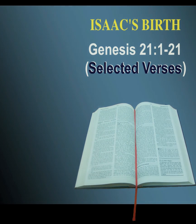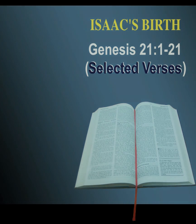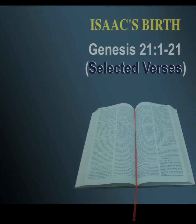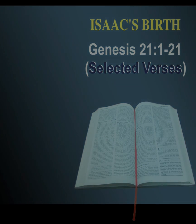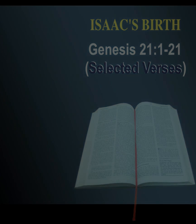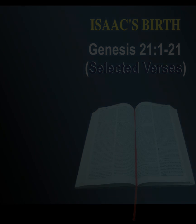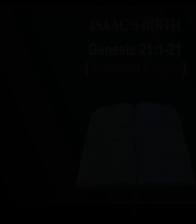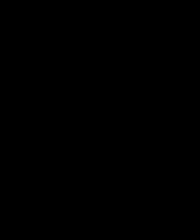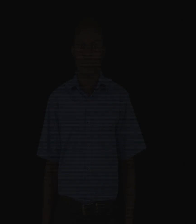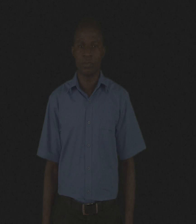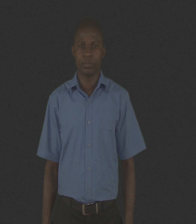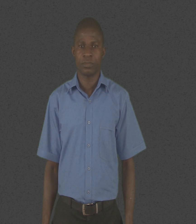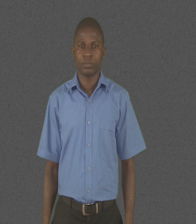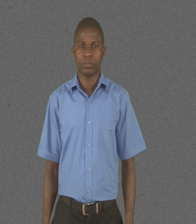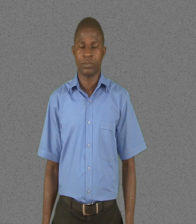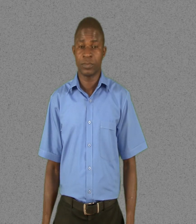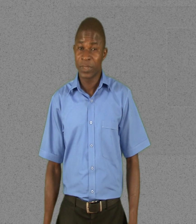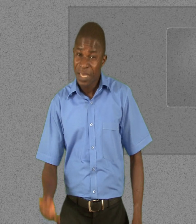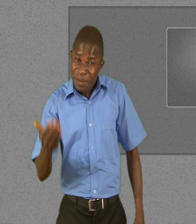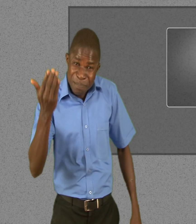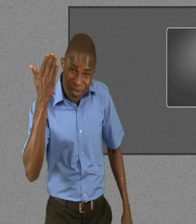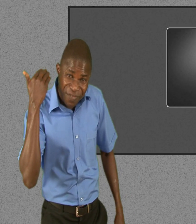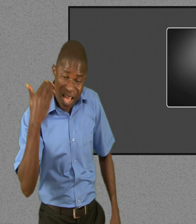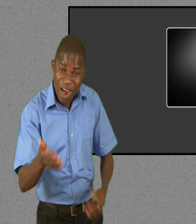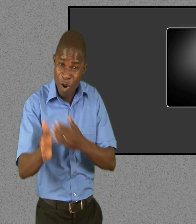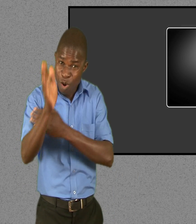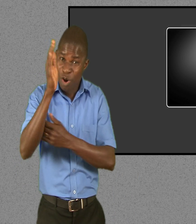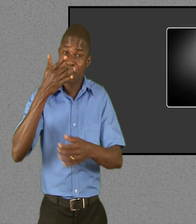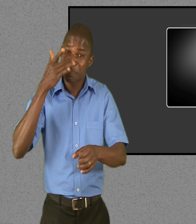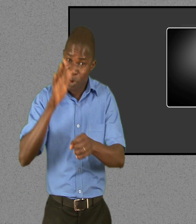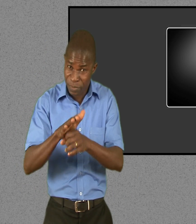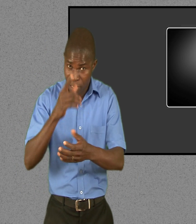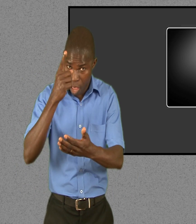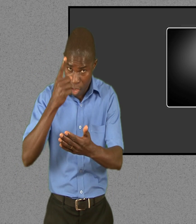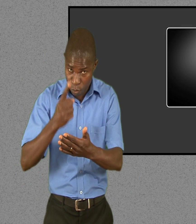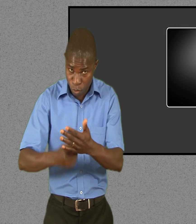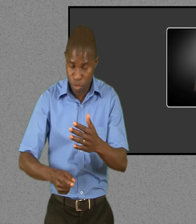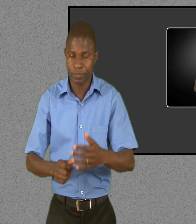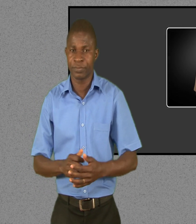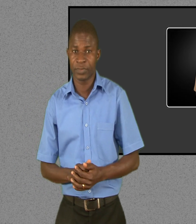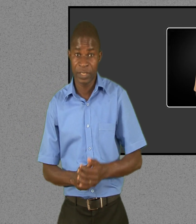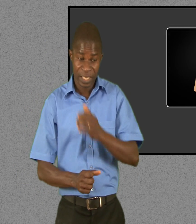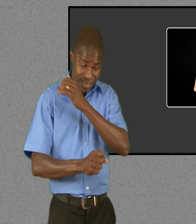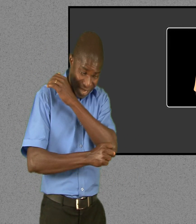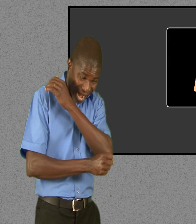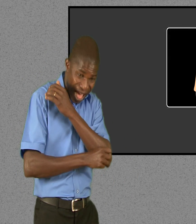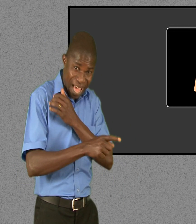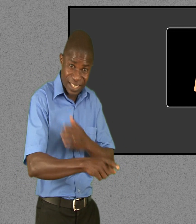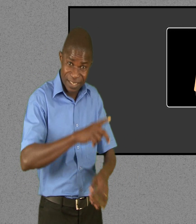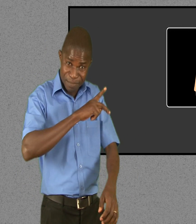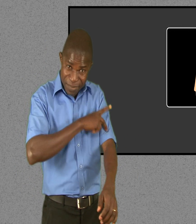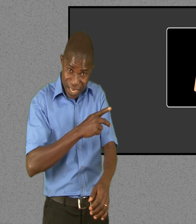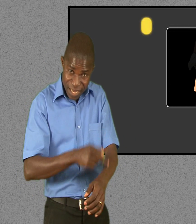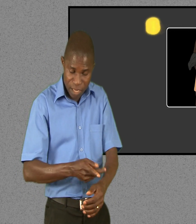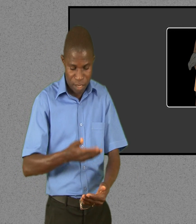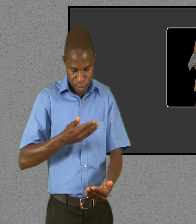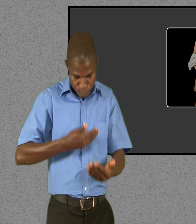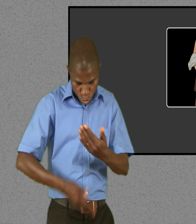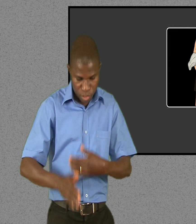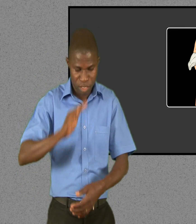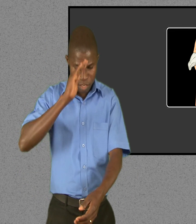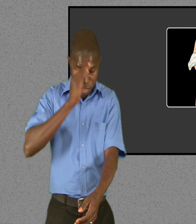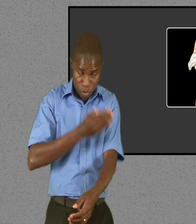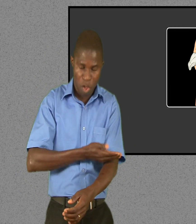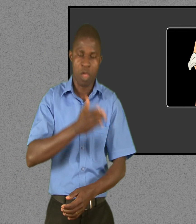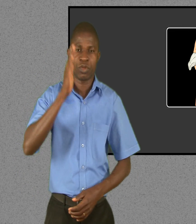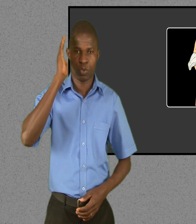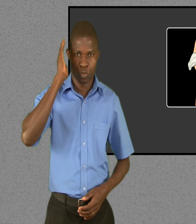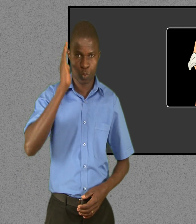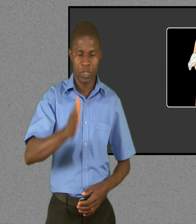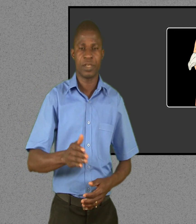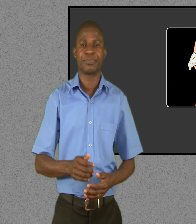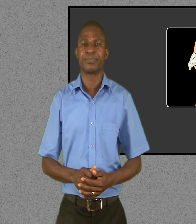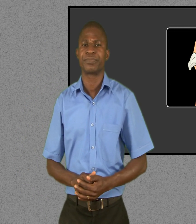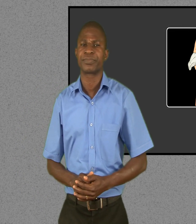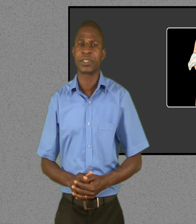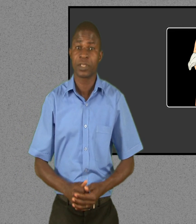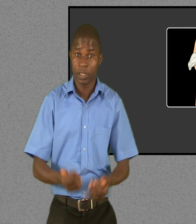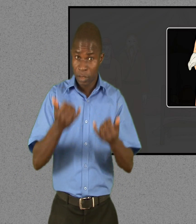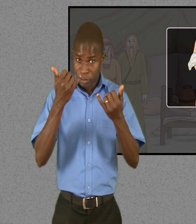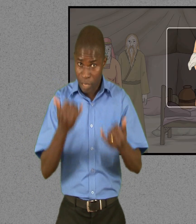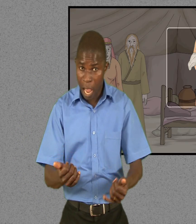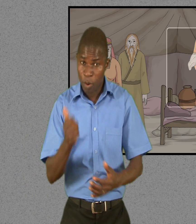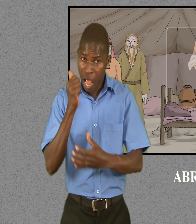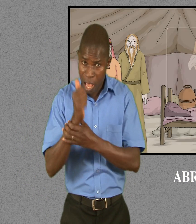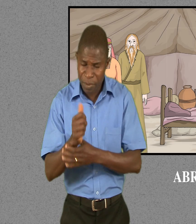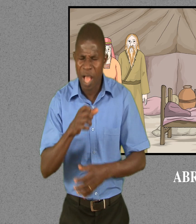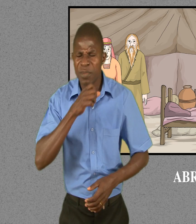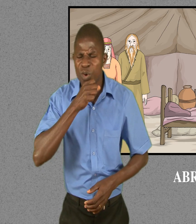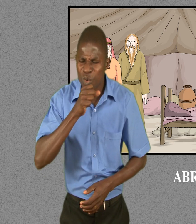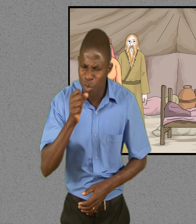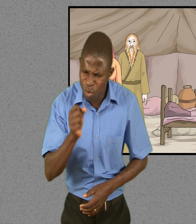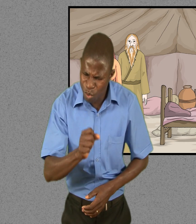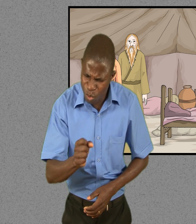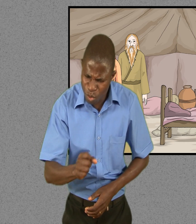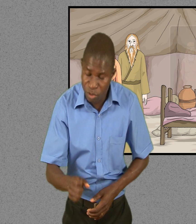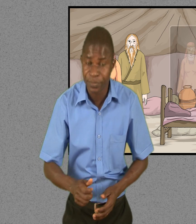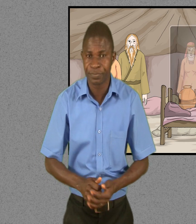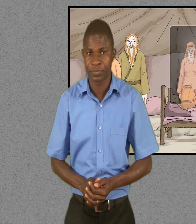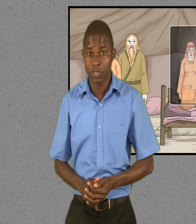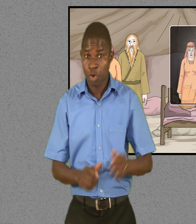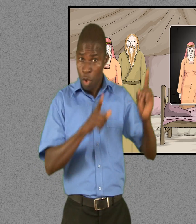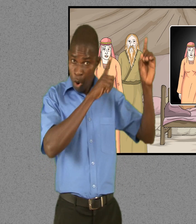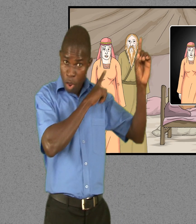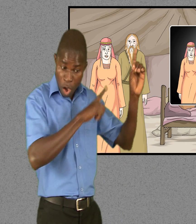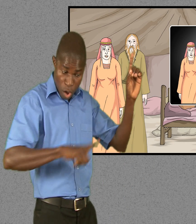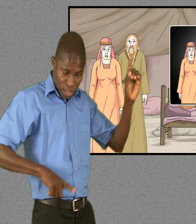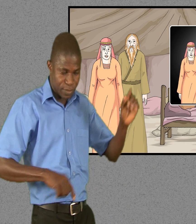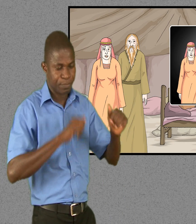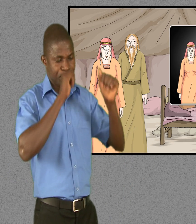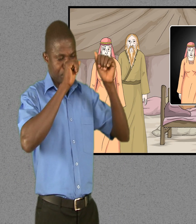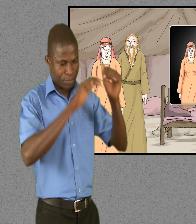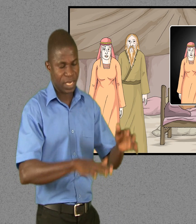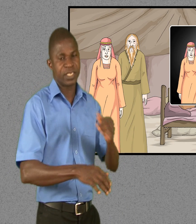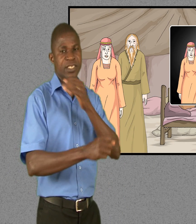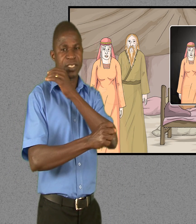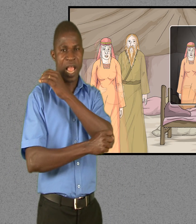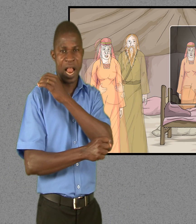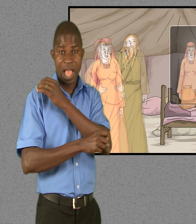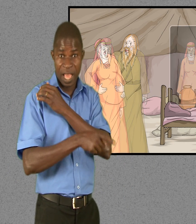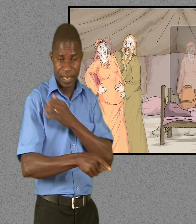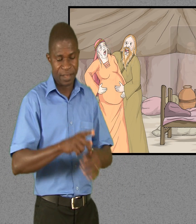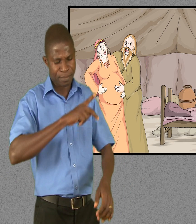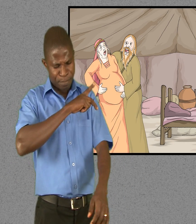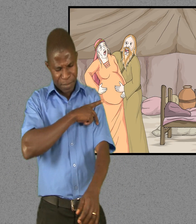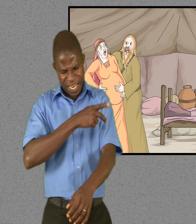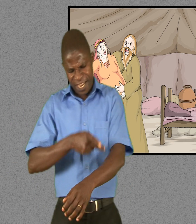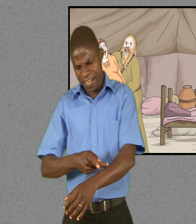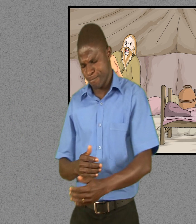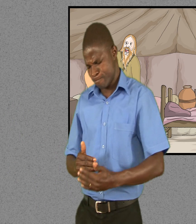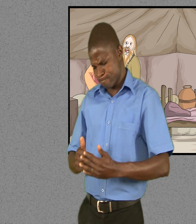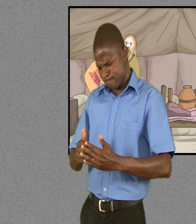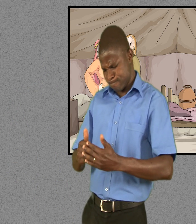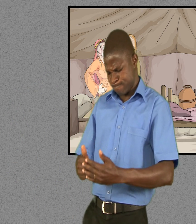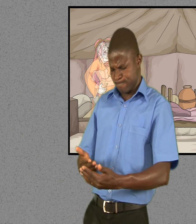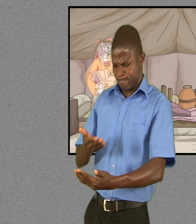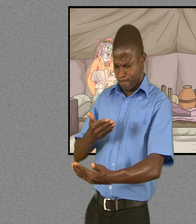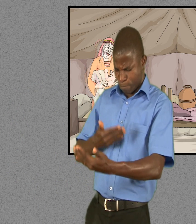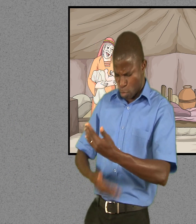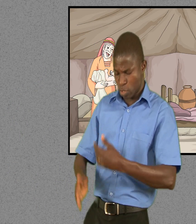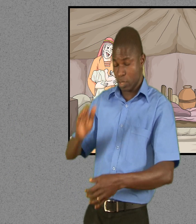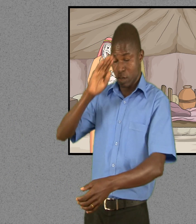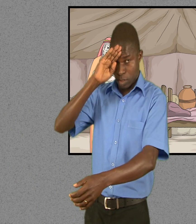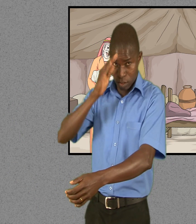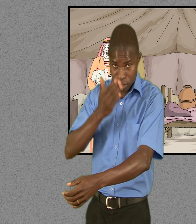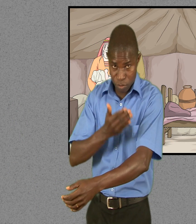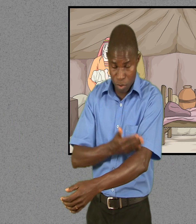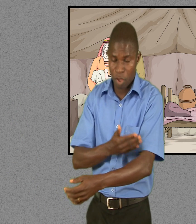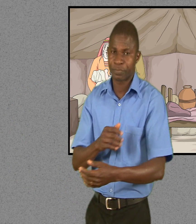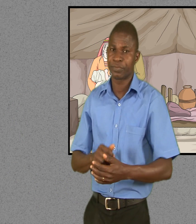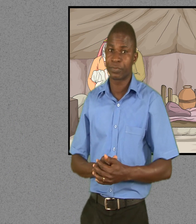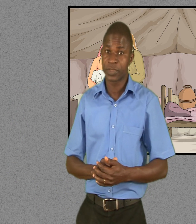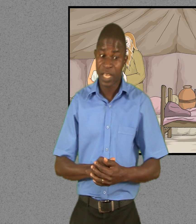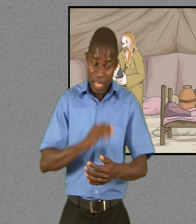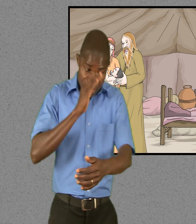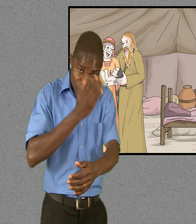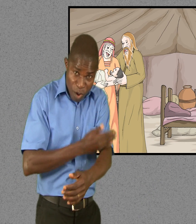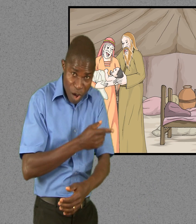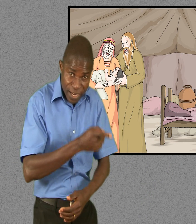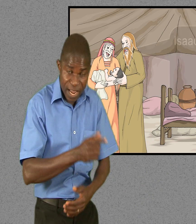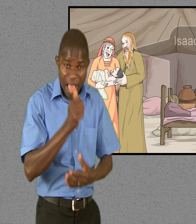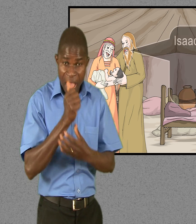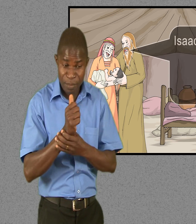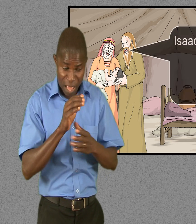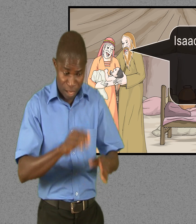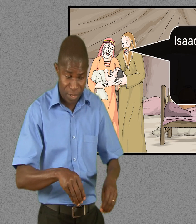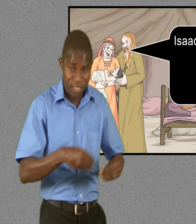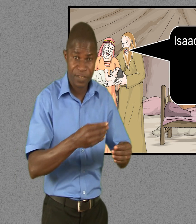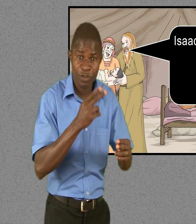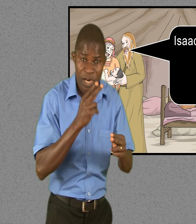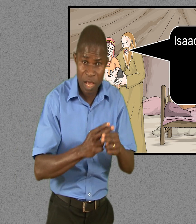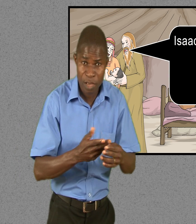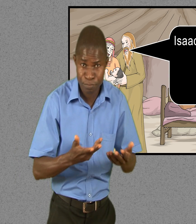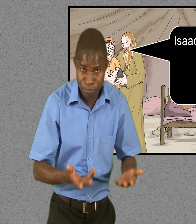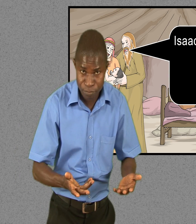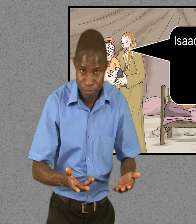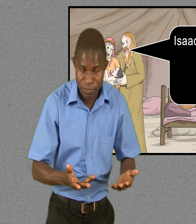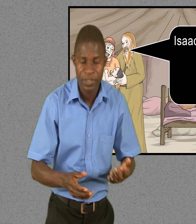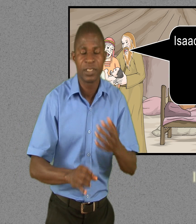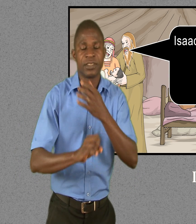Now the LORD attended to Sarah as He had said, and the LORD did for Sarah what He had promised. So Sarah conceived and bore a son to Abraham in his old age, at the very time God had promised.